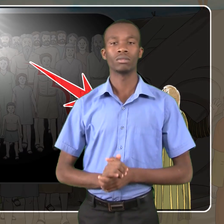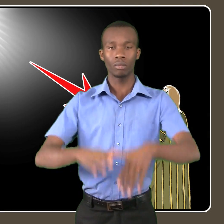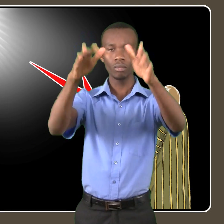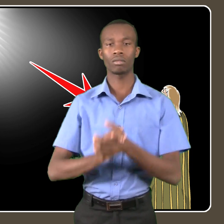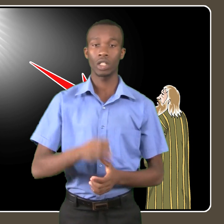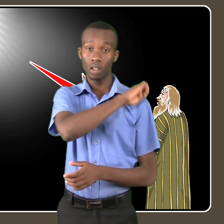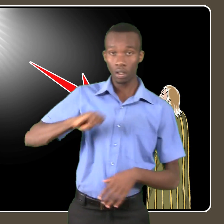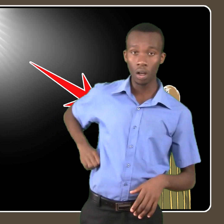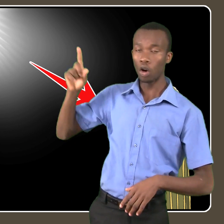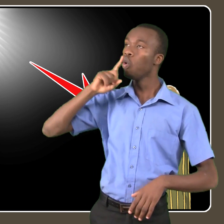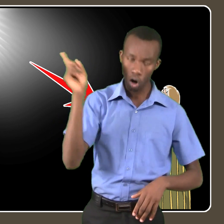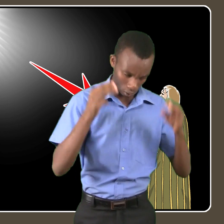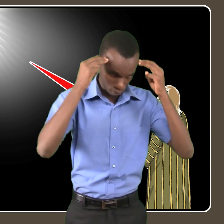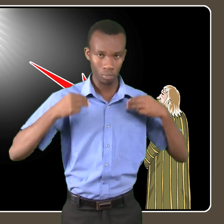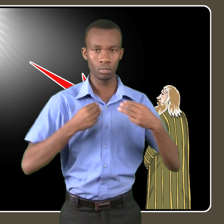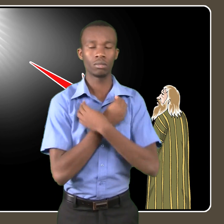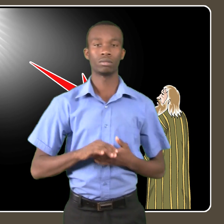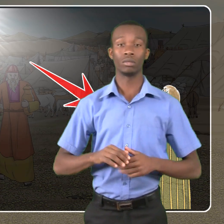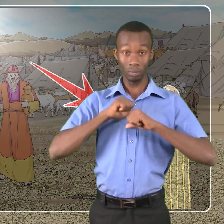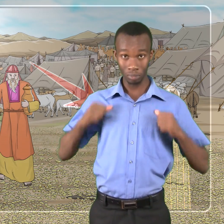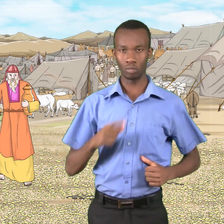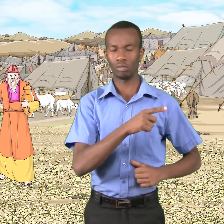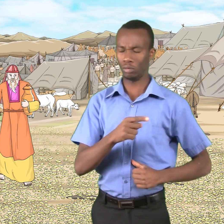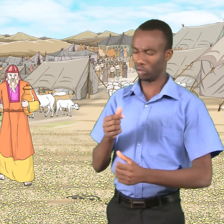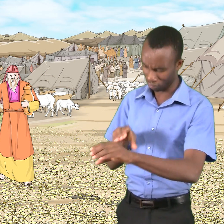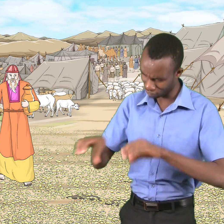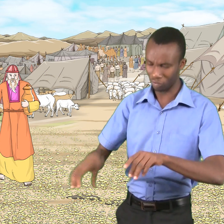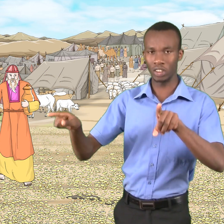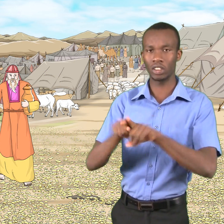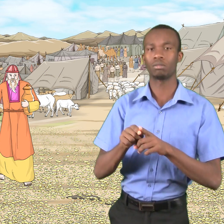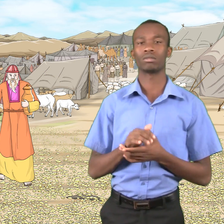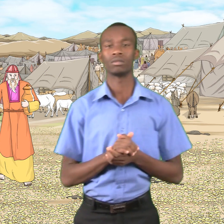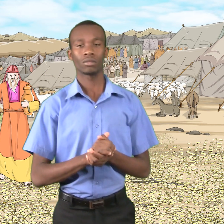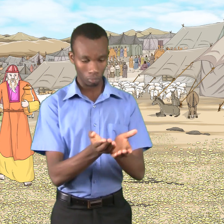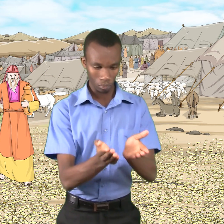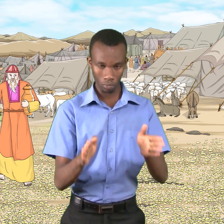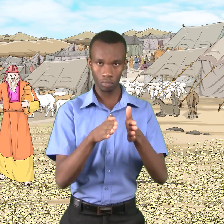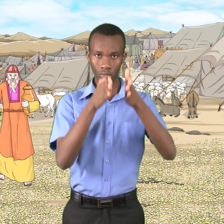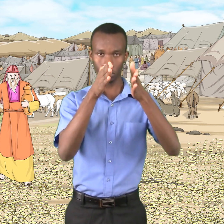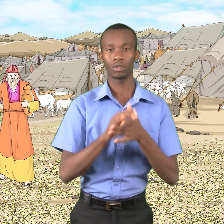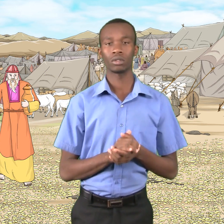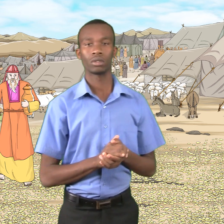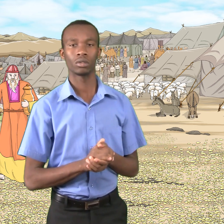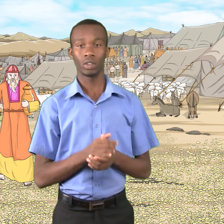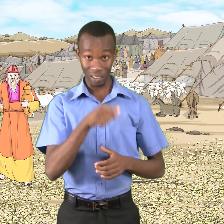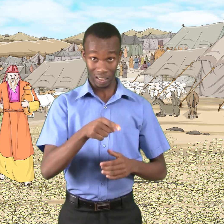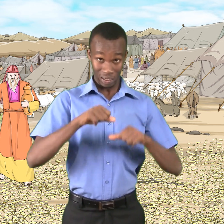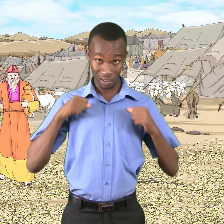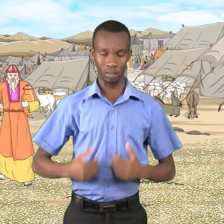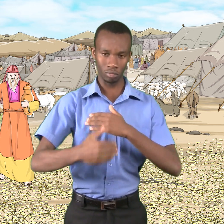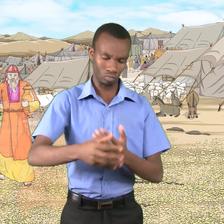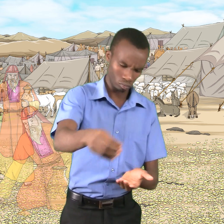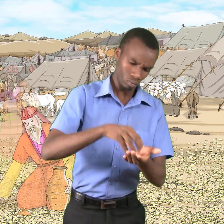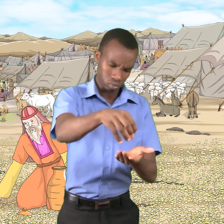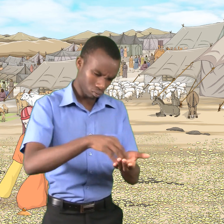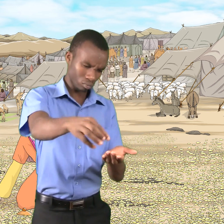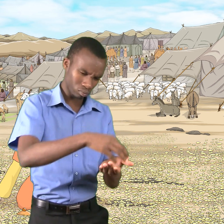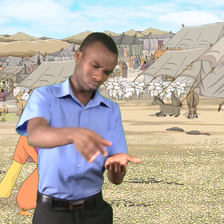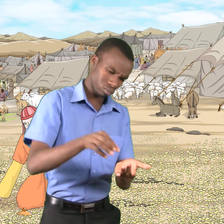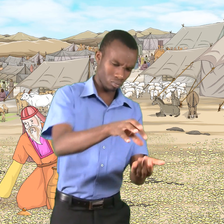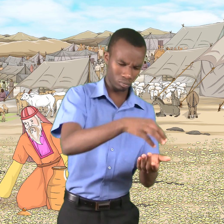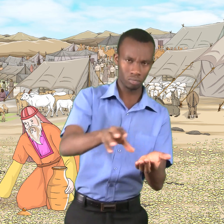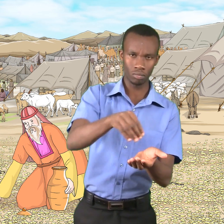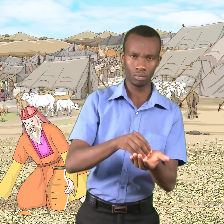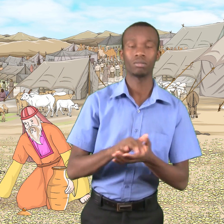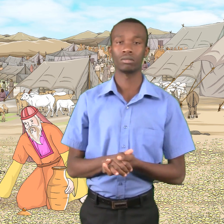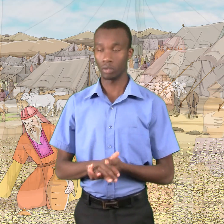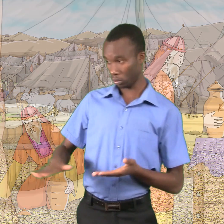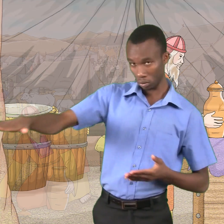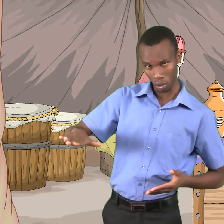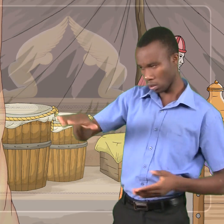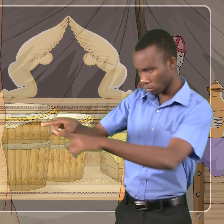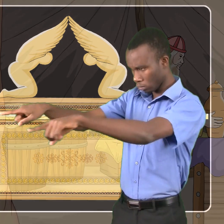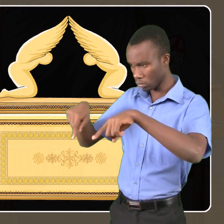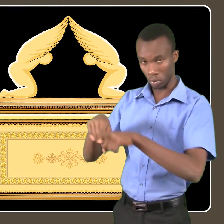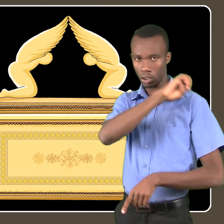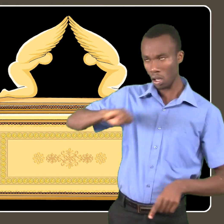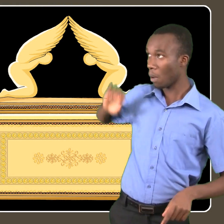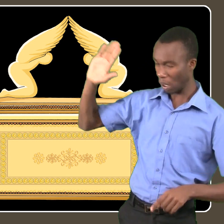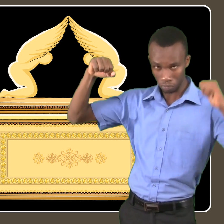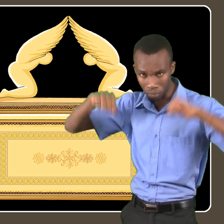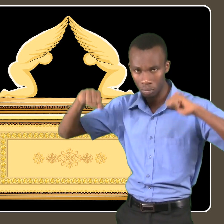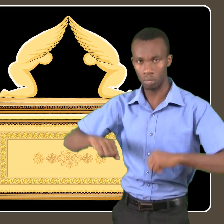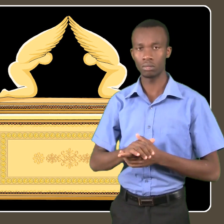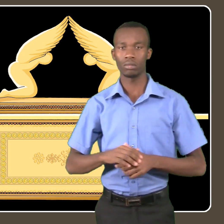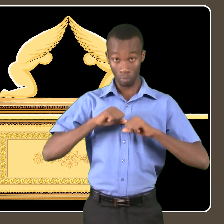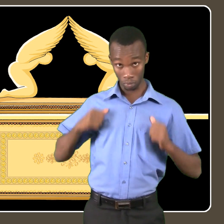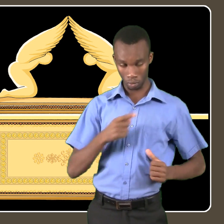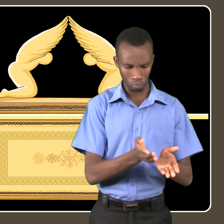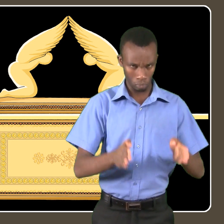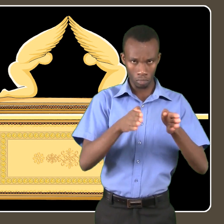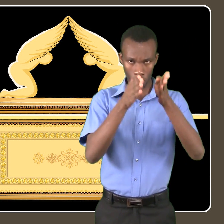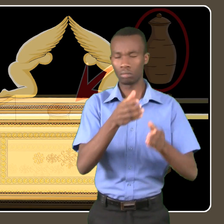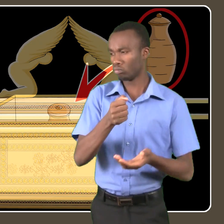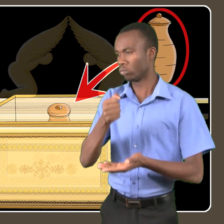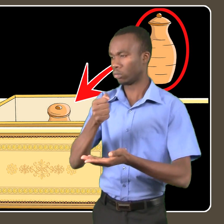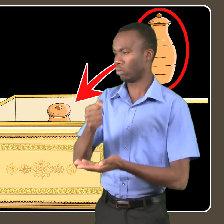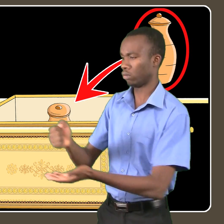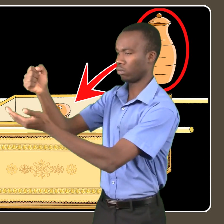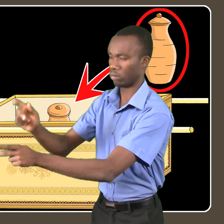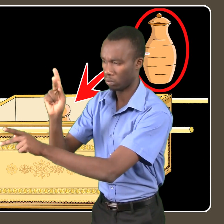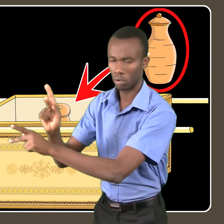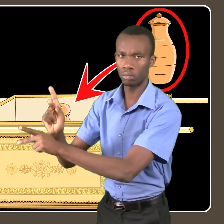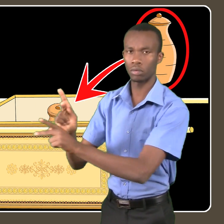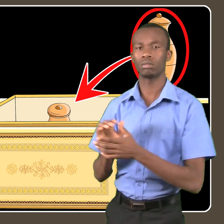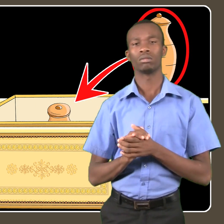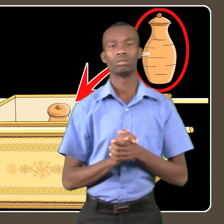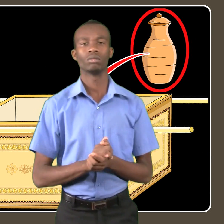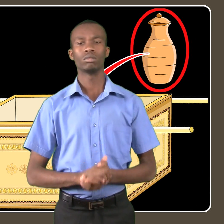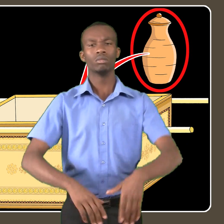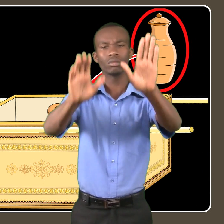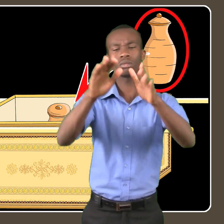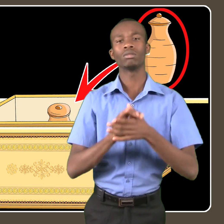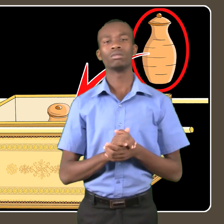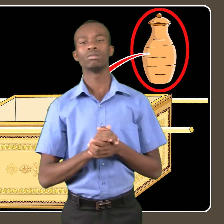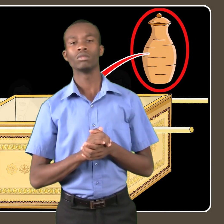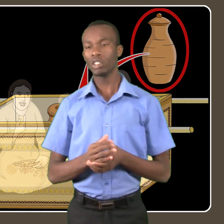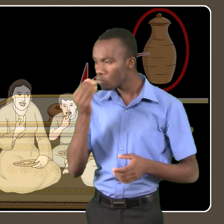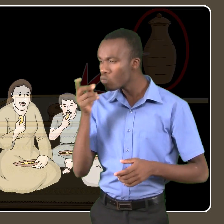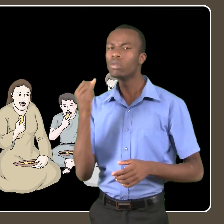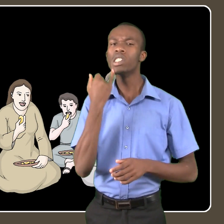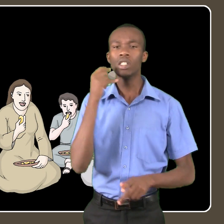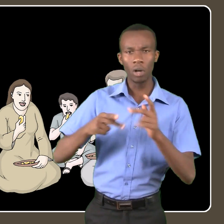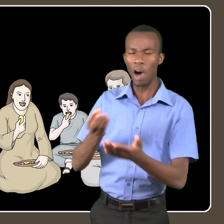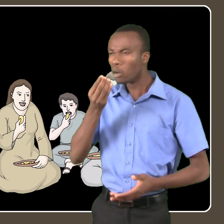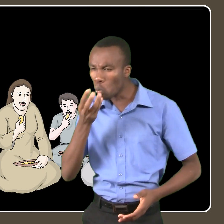And Aaron placed it in front of the Testimony, to be preserved just as the LORD had commanded Moses.